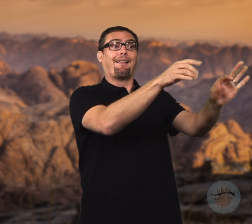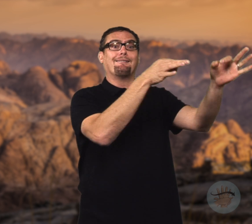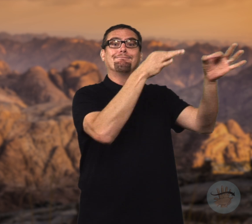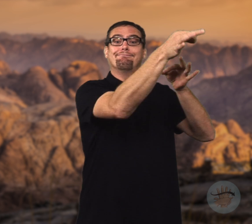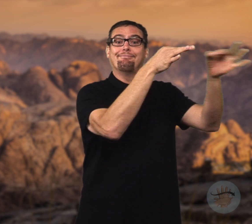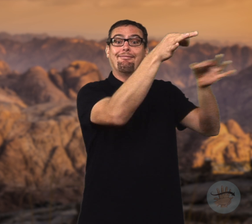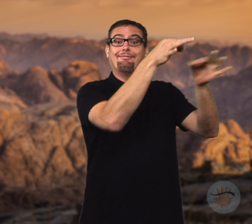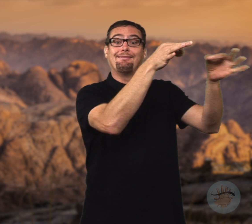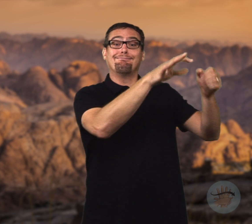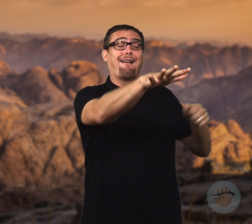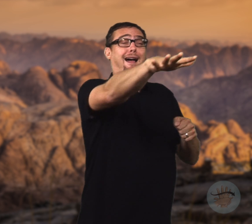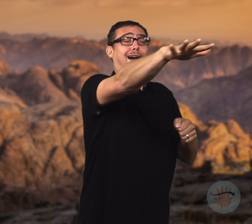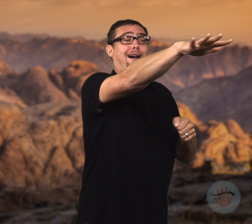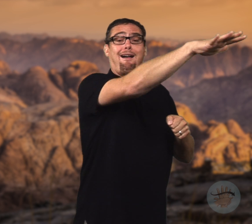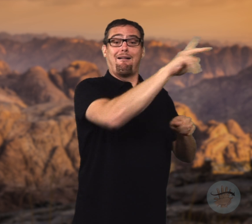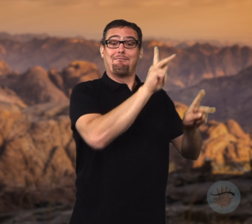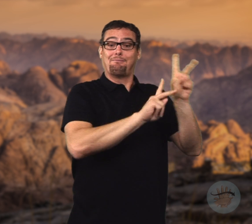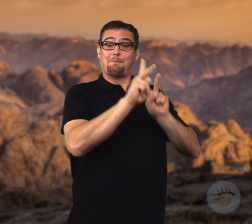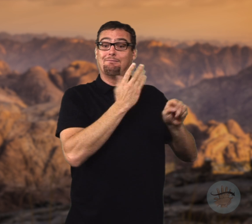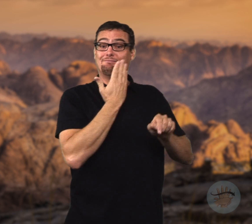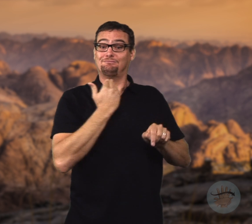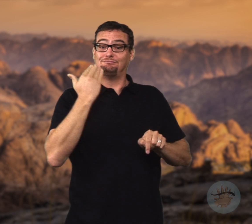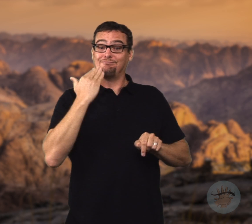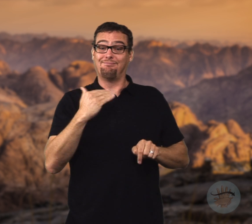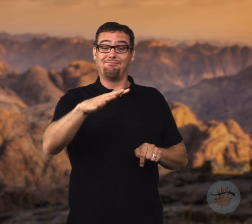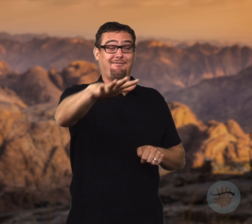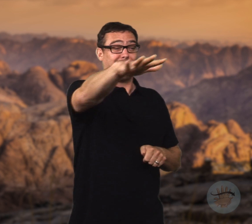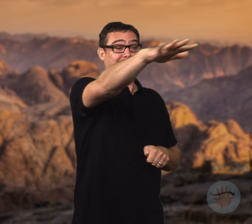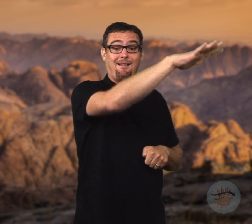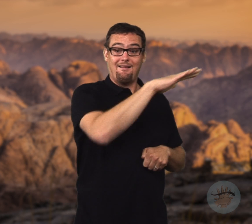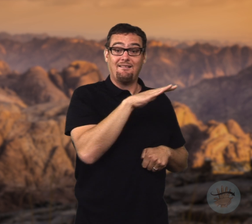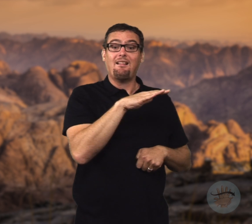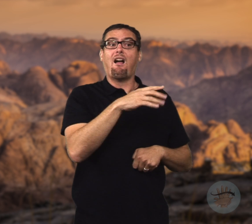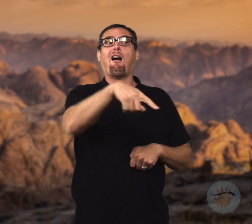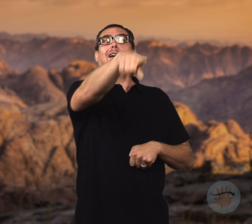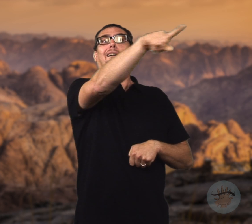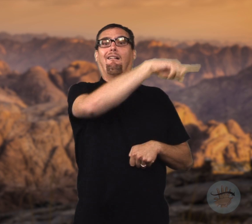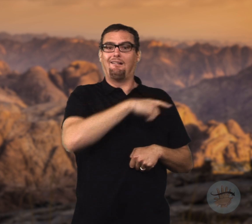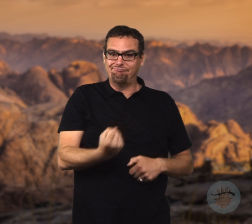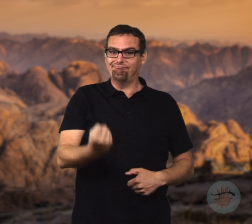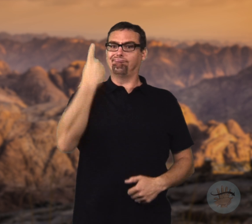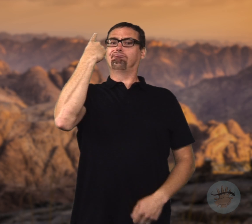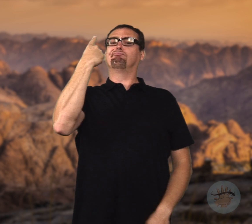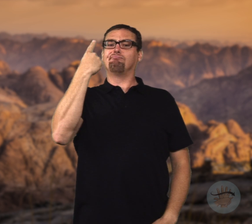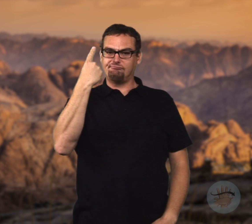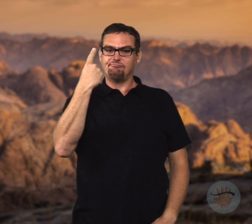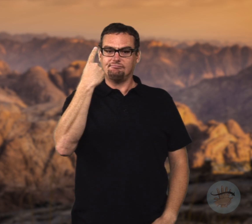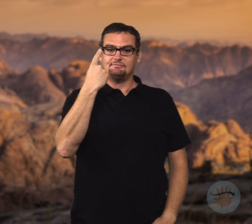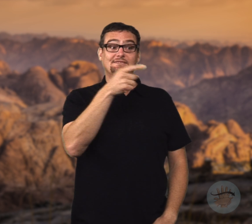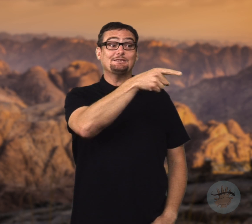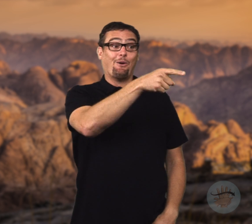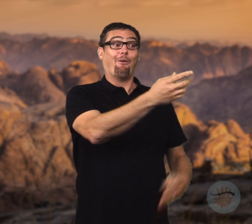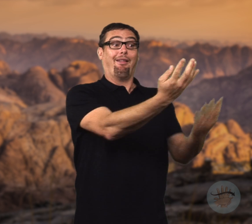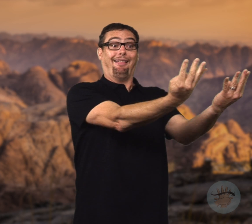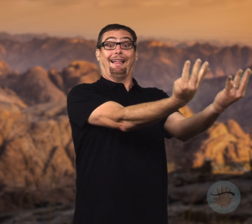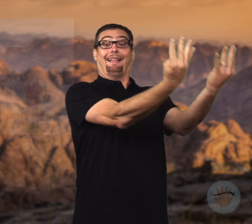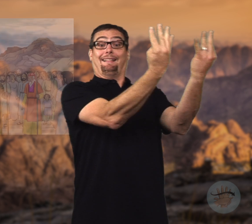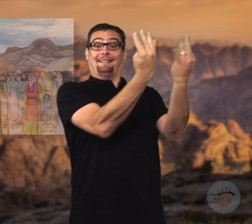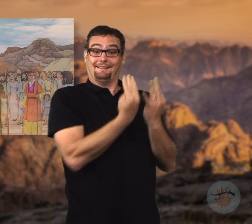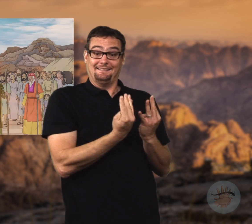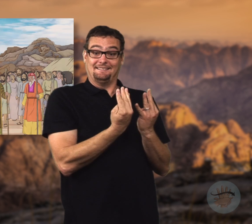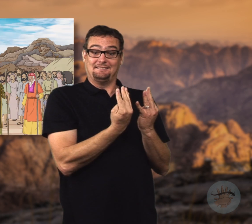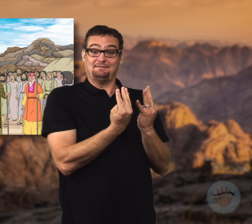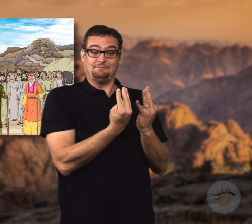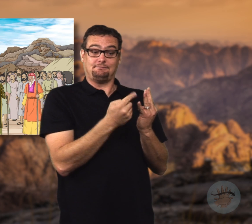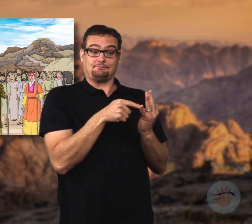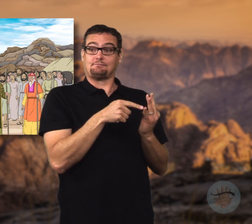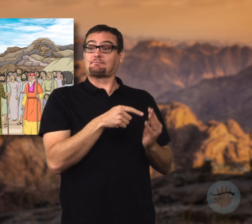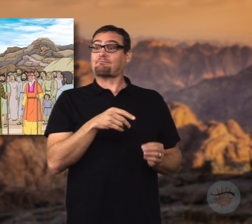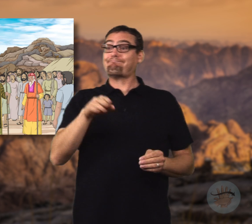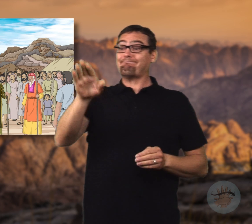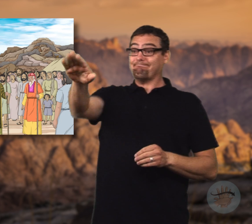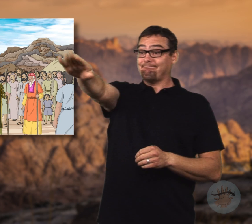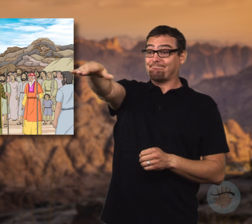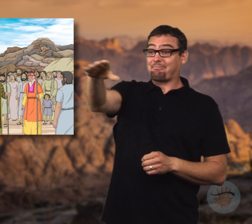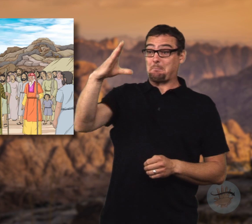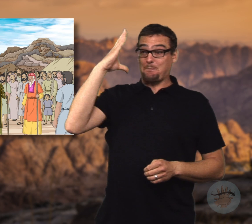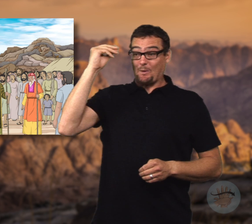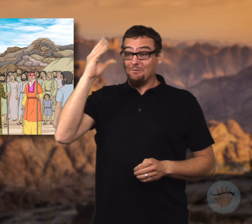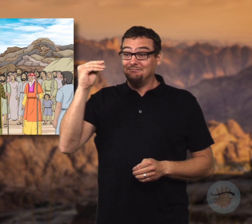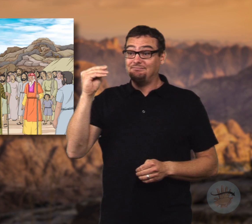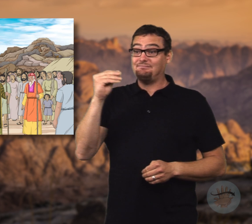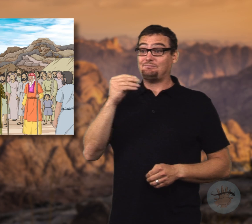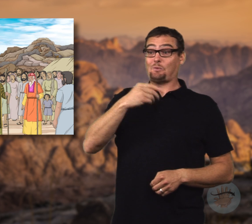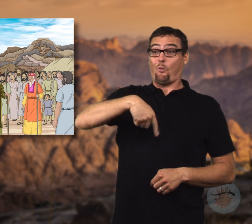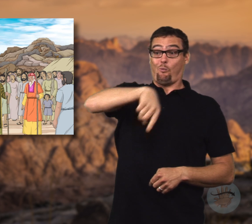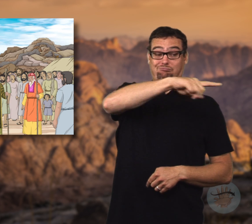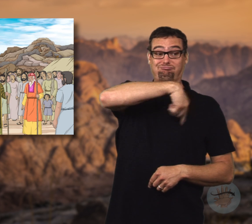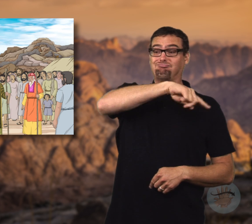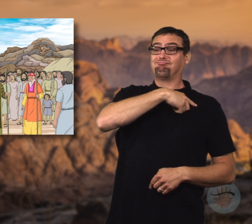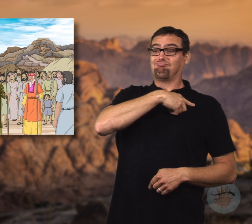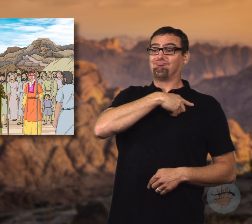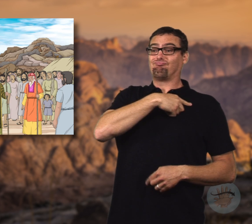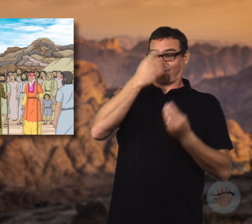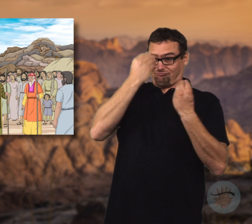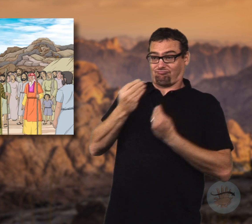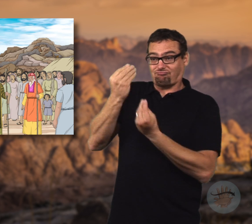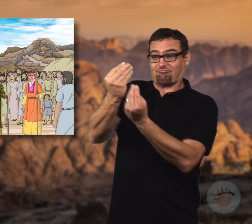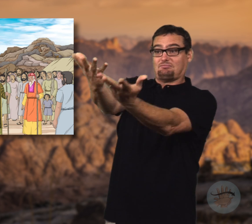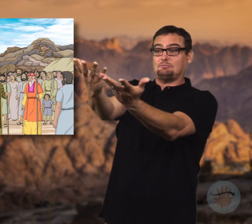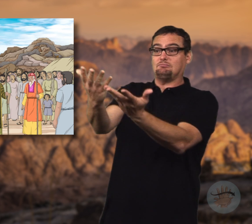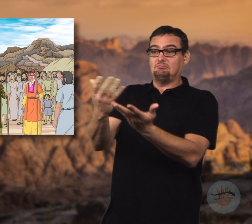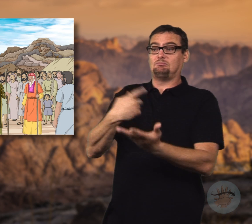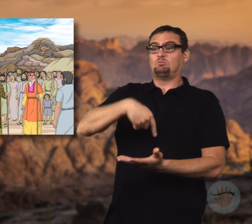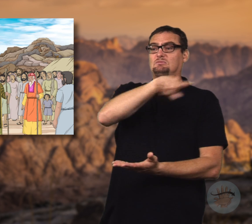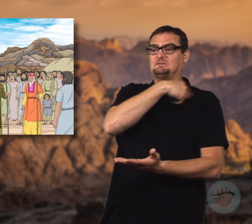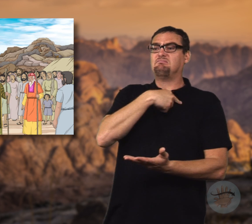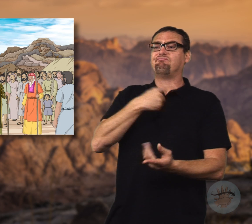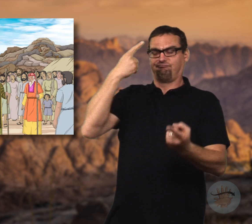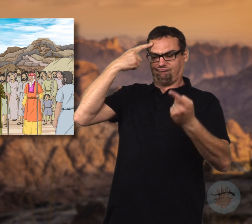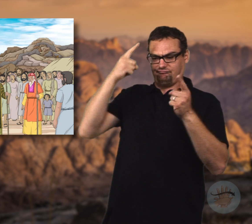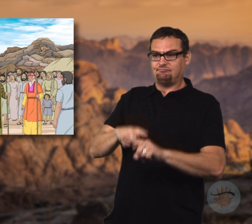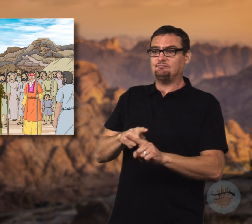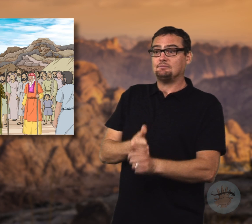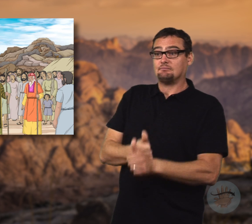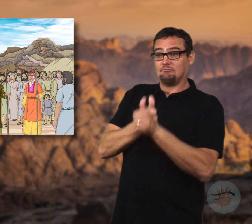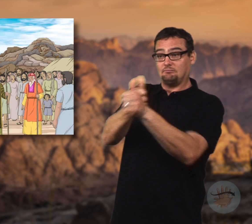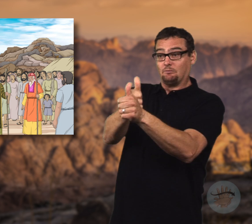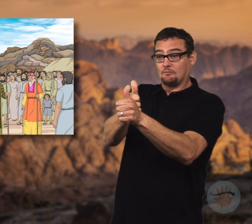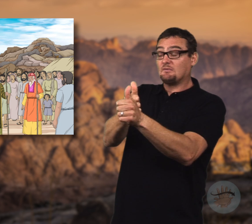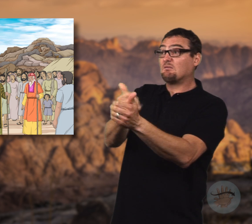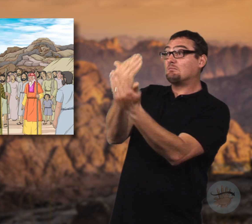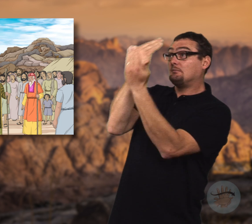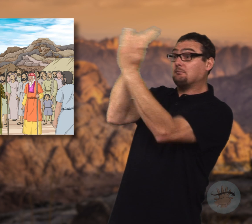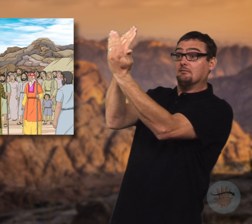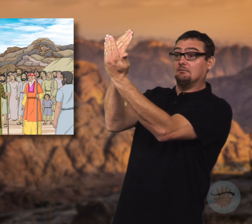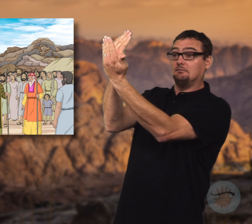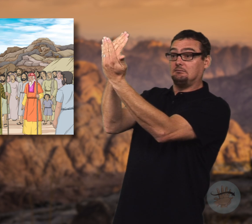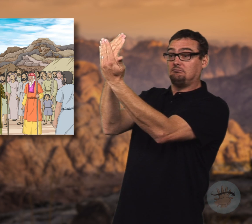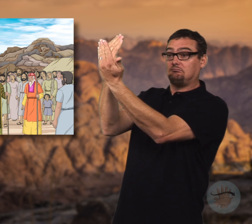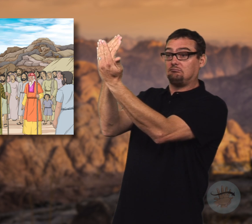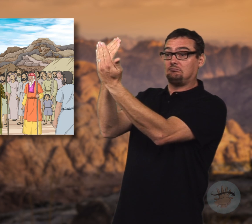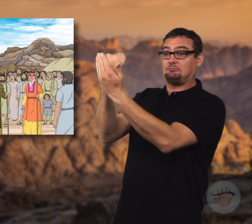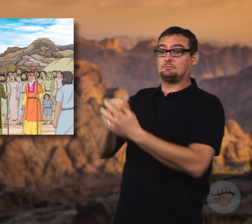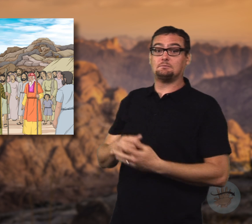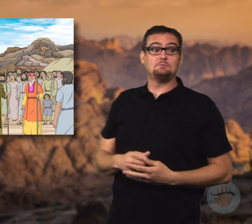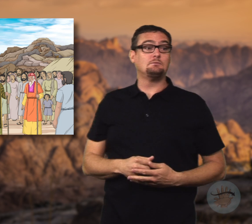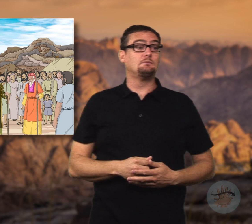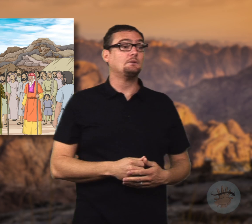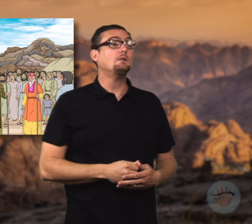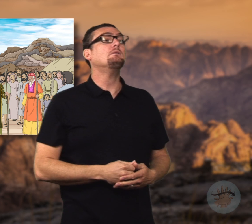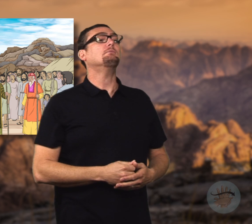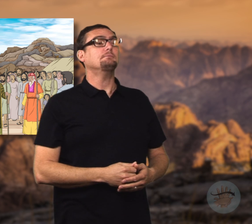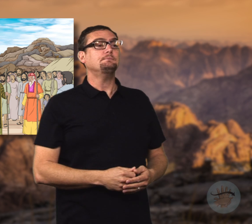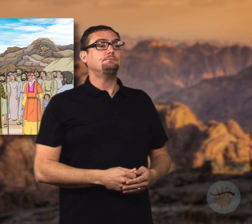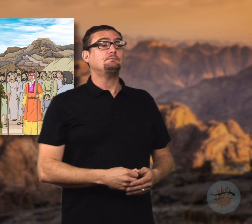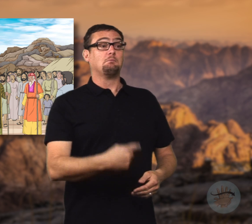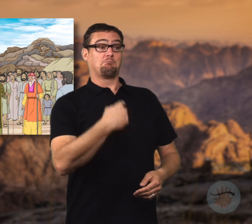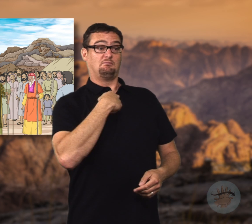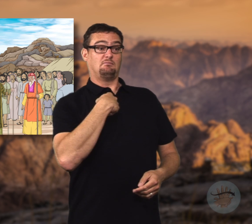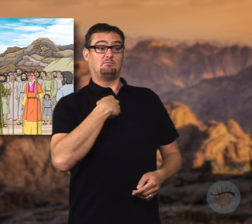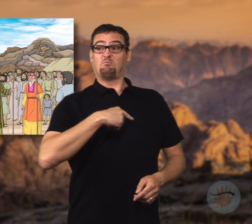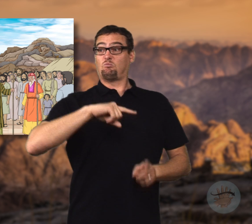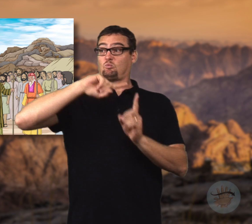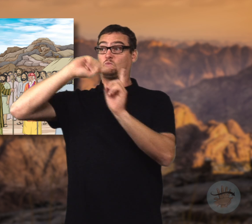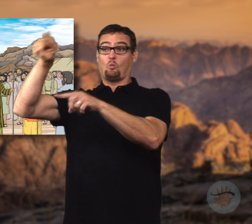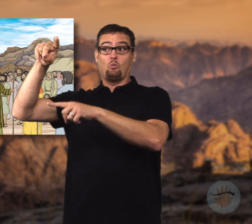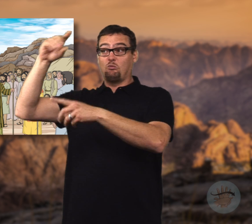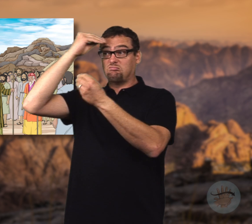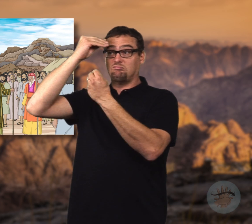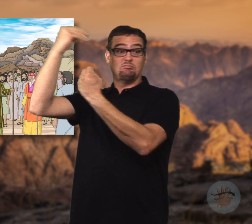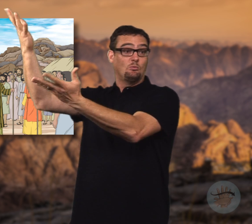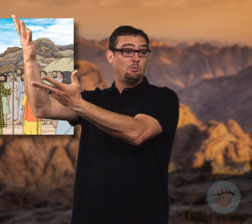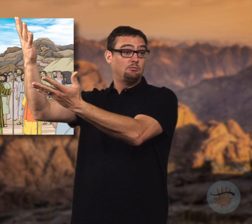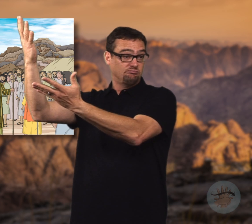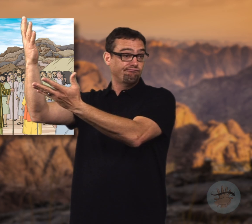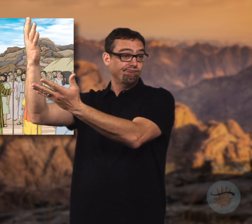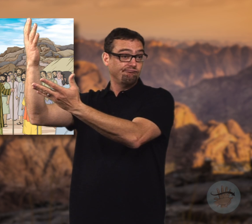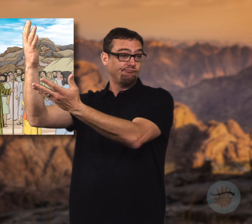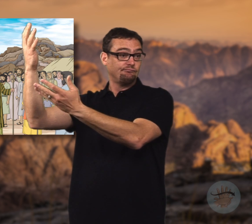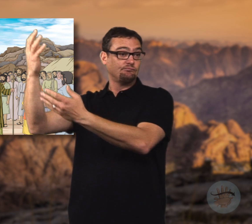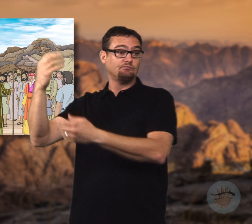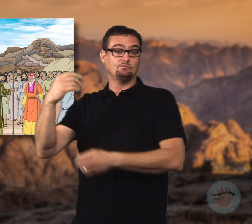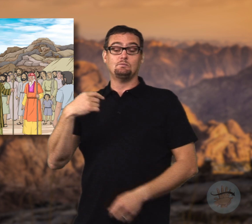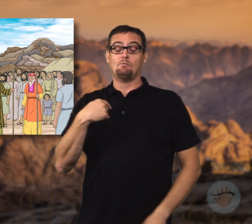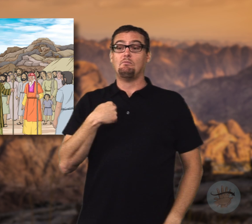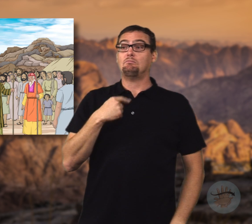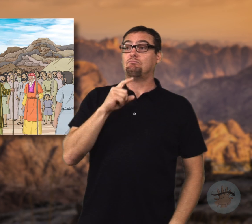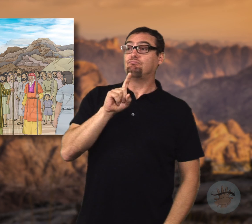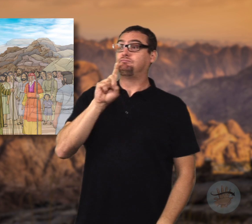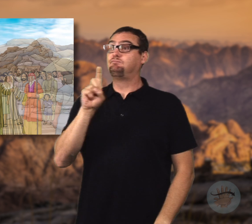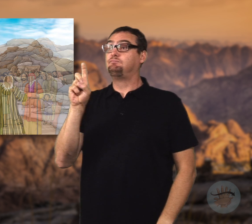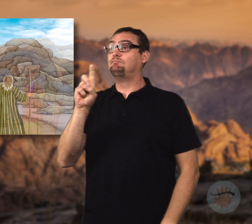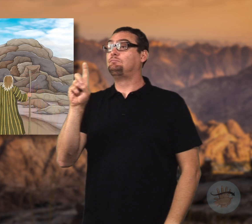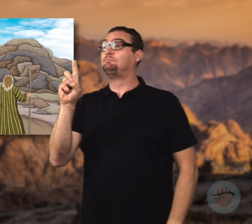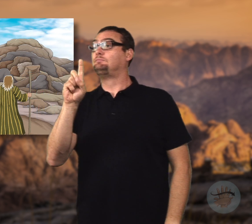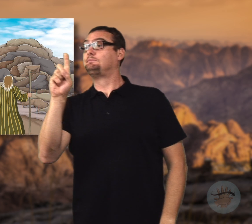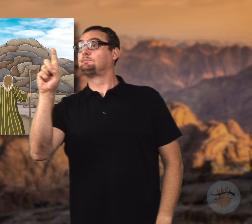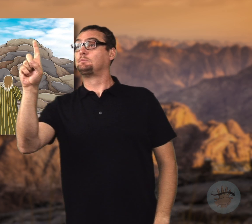And all the people answered together, “We will do everything that the LORD has spoken.”